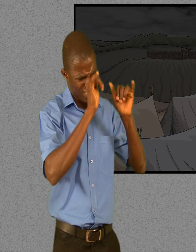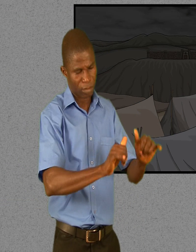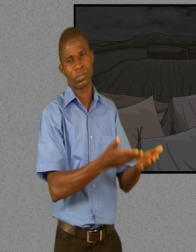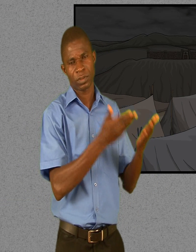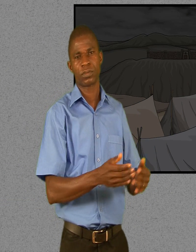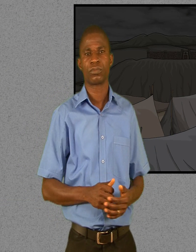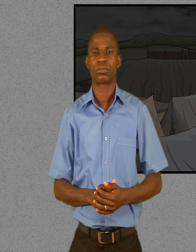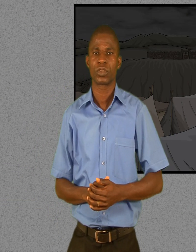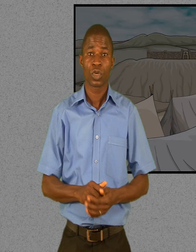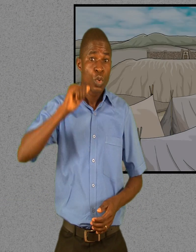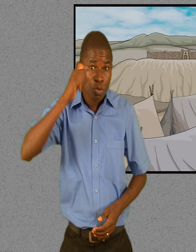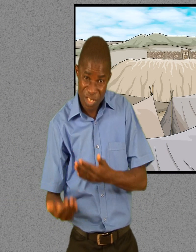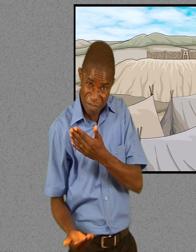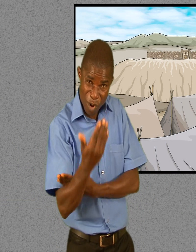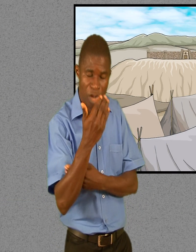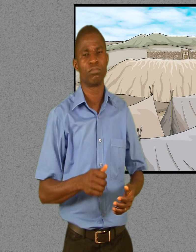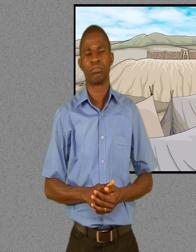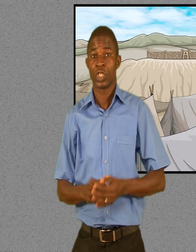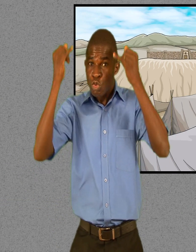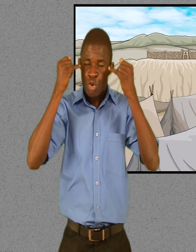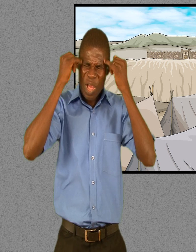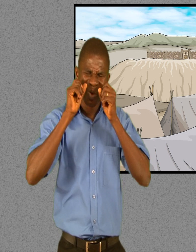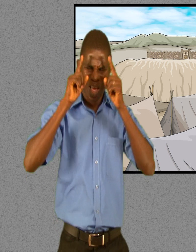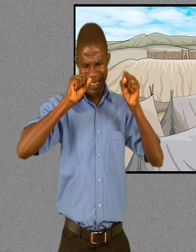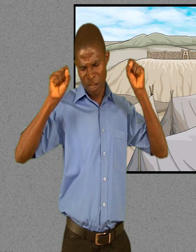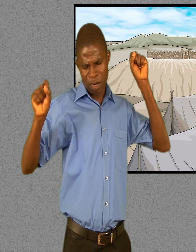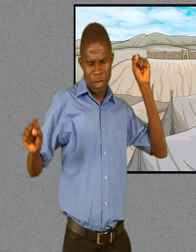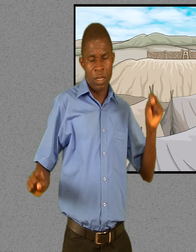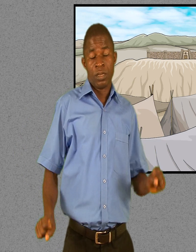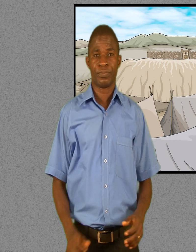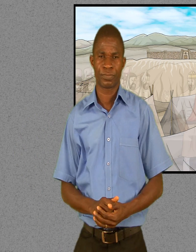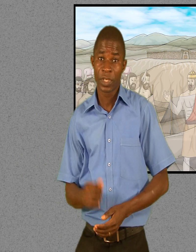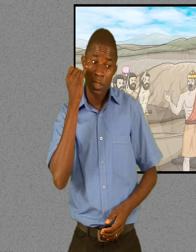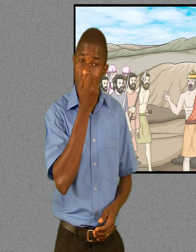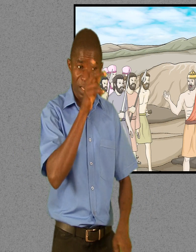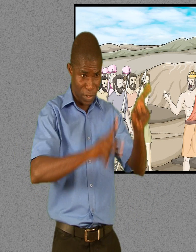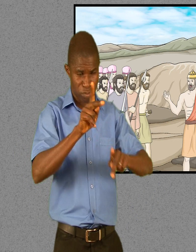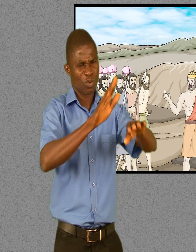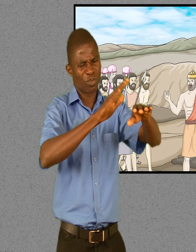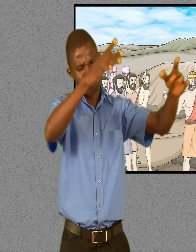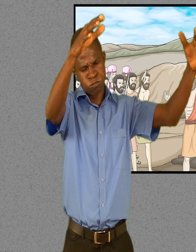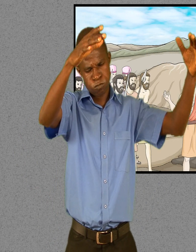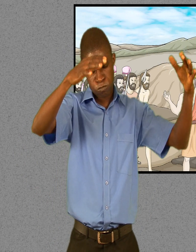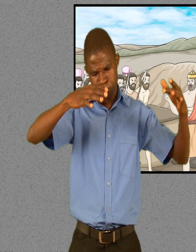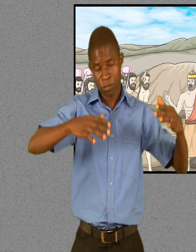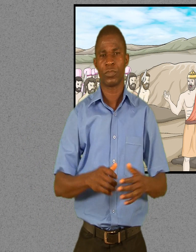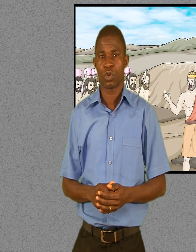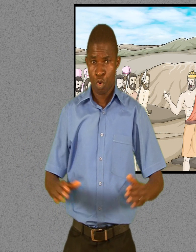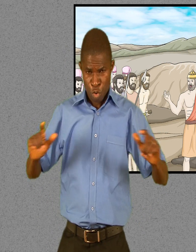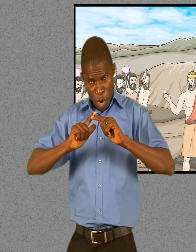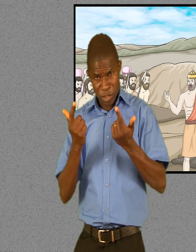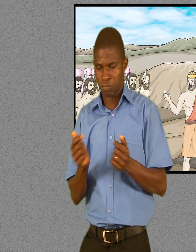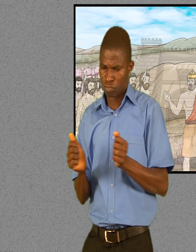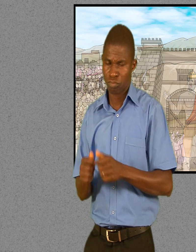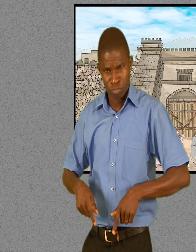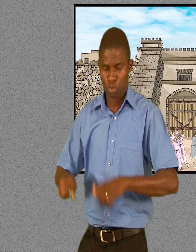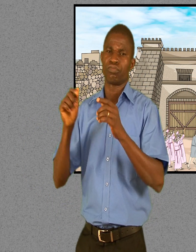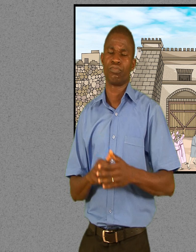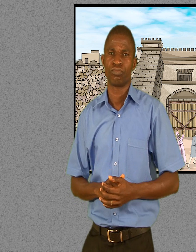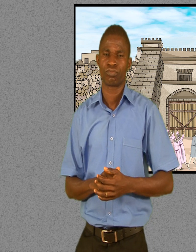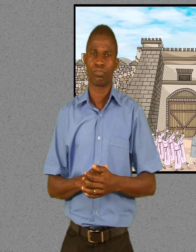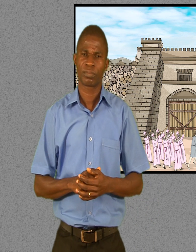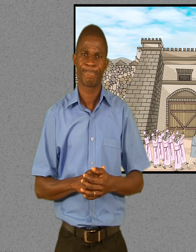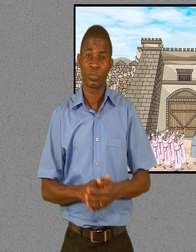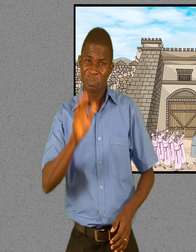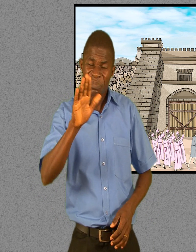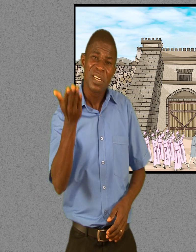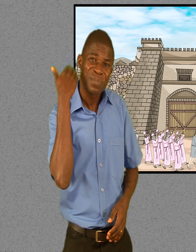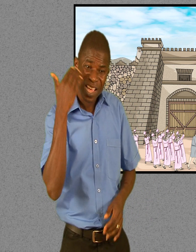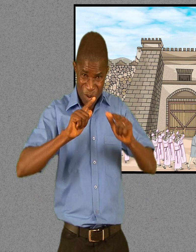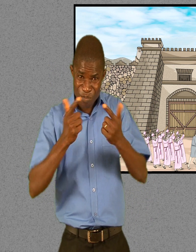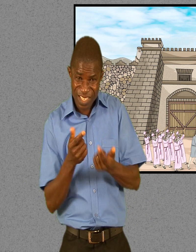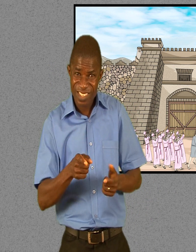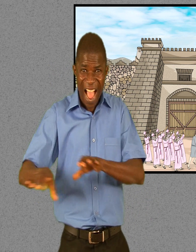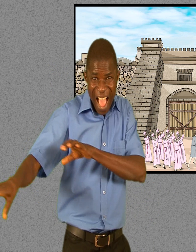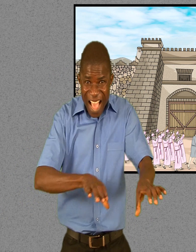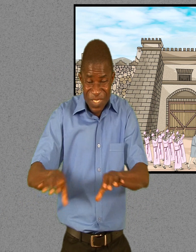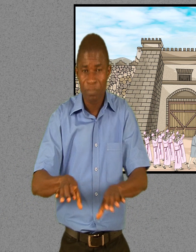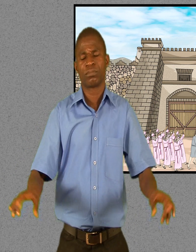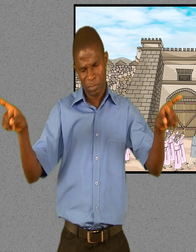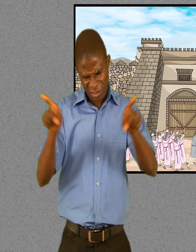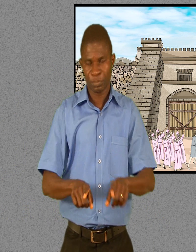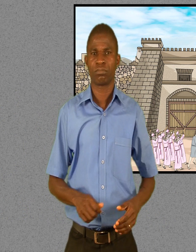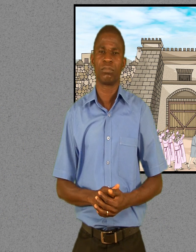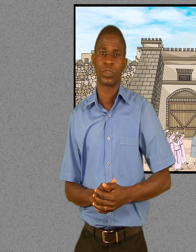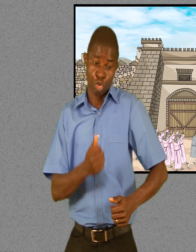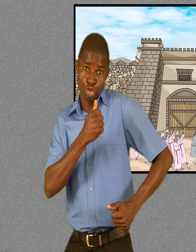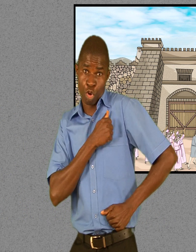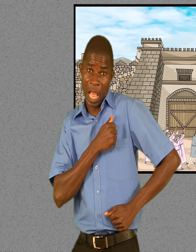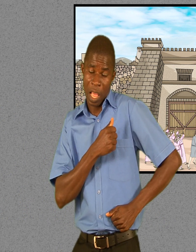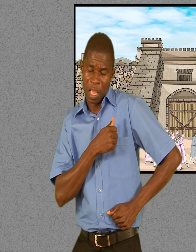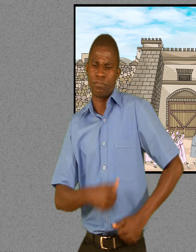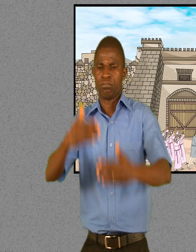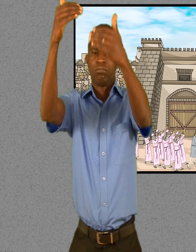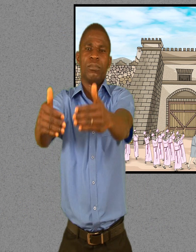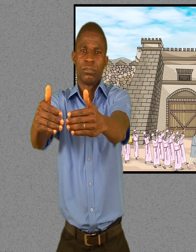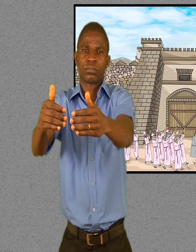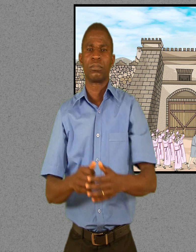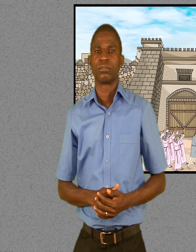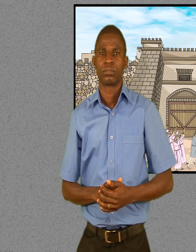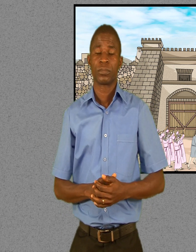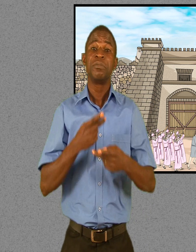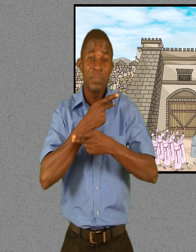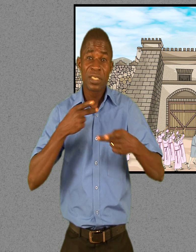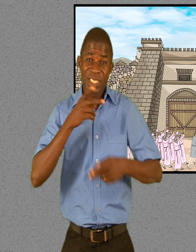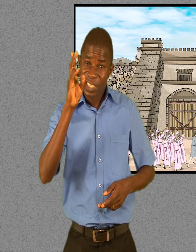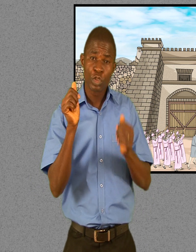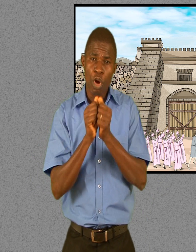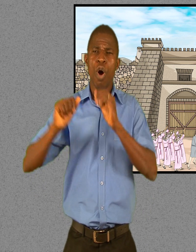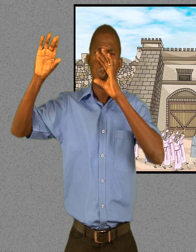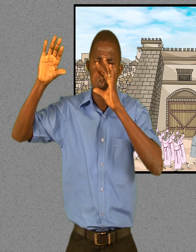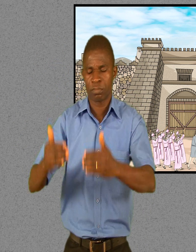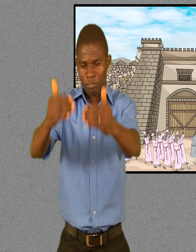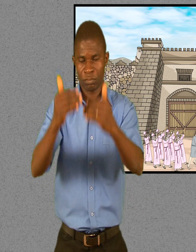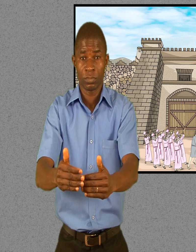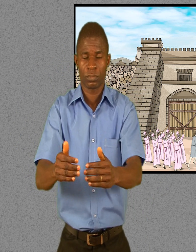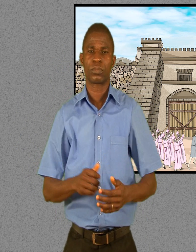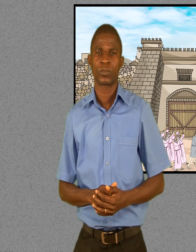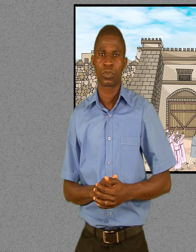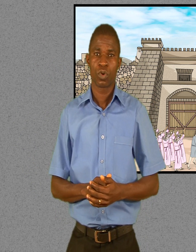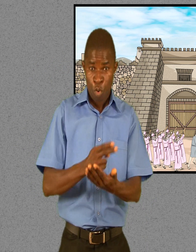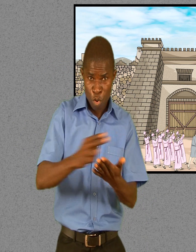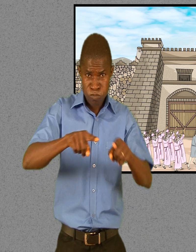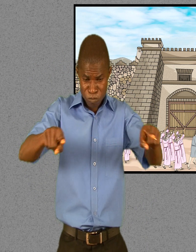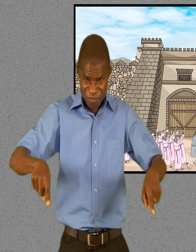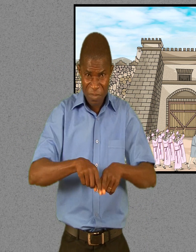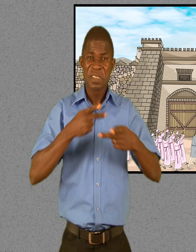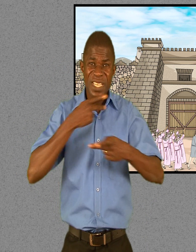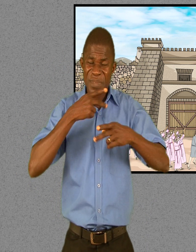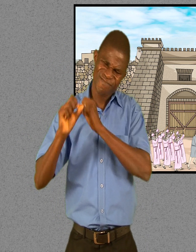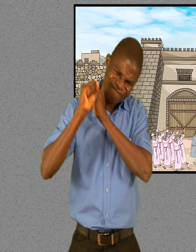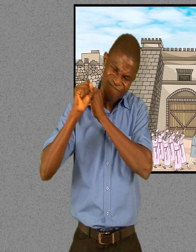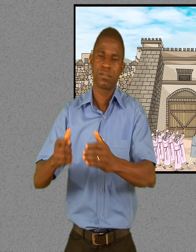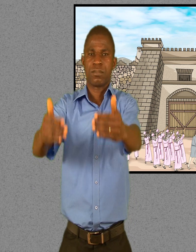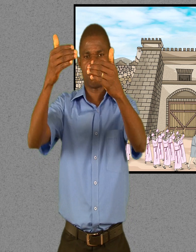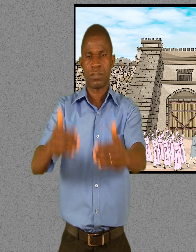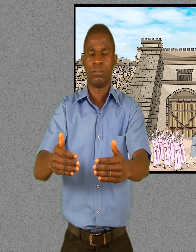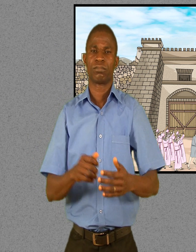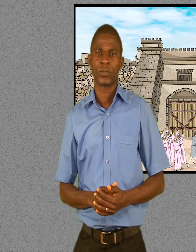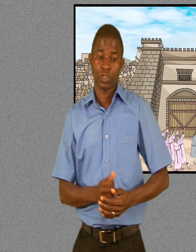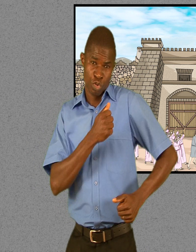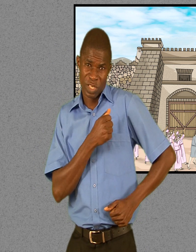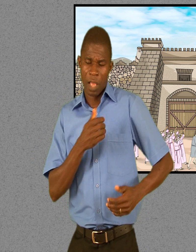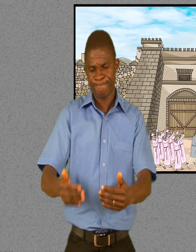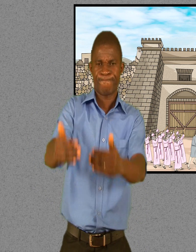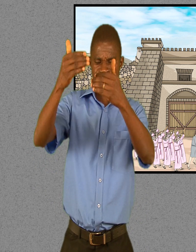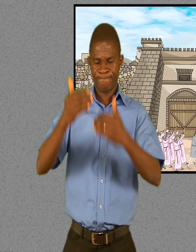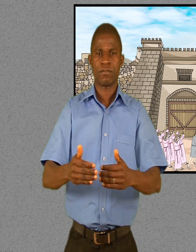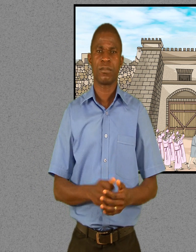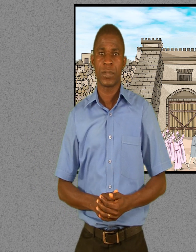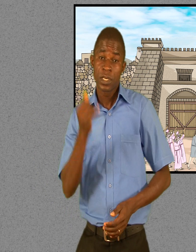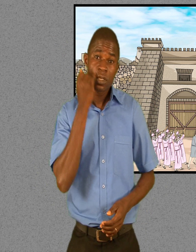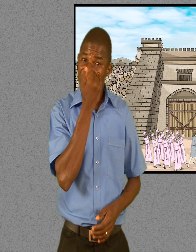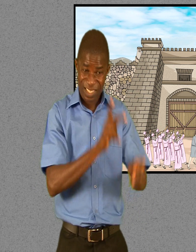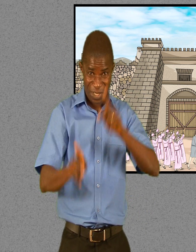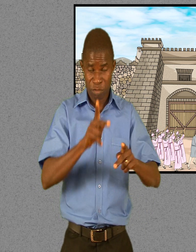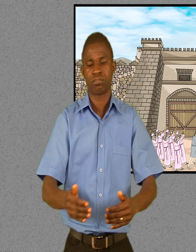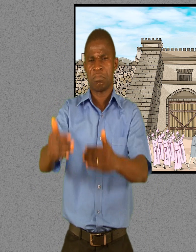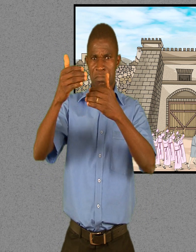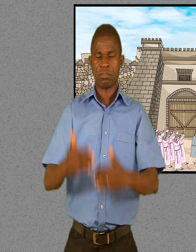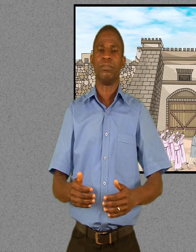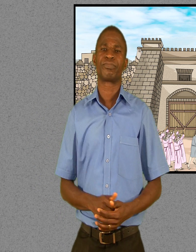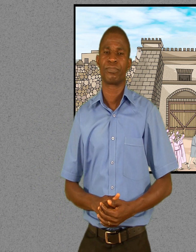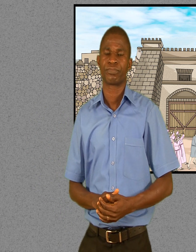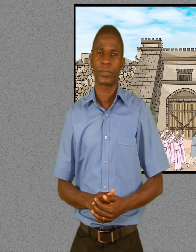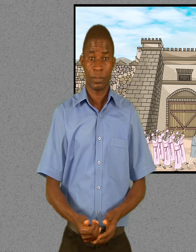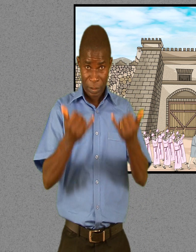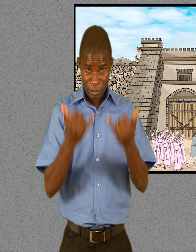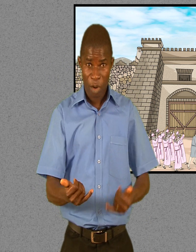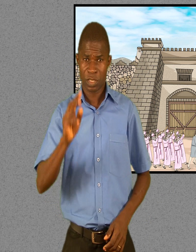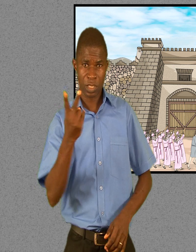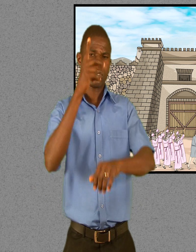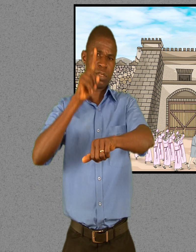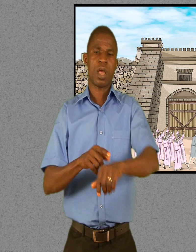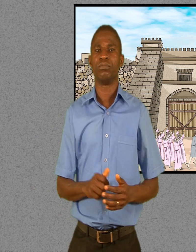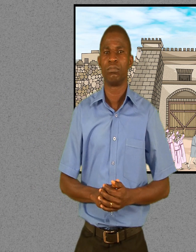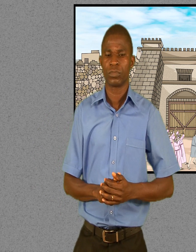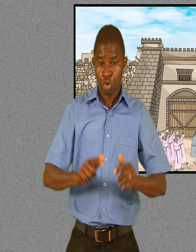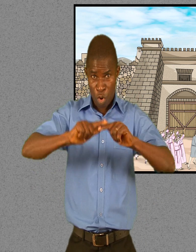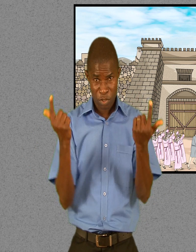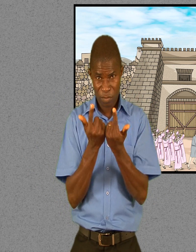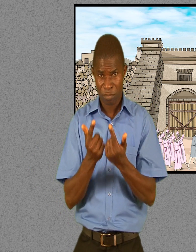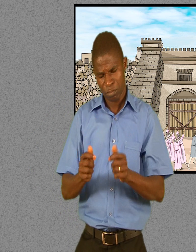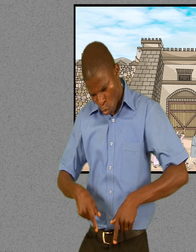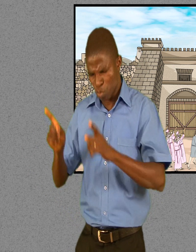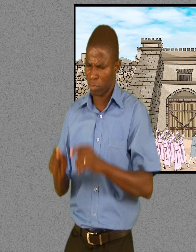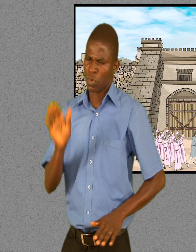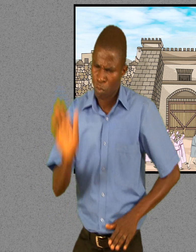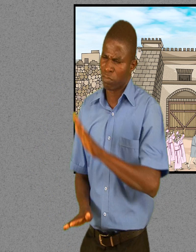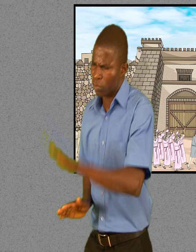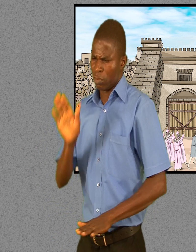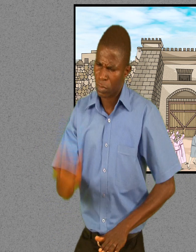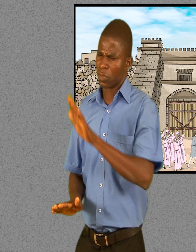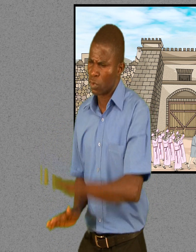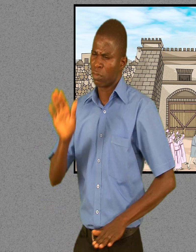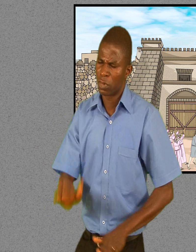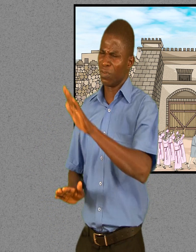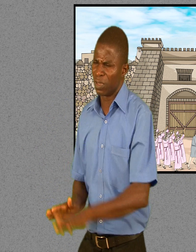Joshua got up early the next morning, and the priests took the ark of the LORD. And the seven priests carrying seven rams’ horns kept marching ahead of the ark of the LORD and blowing the horns.